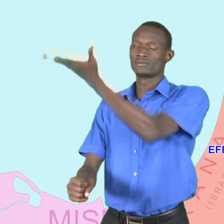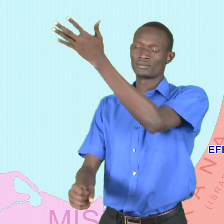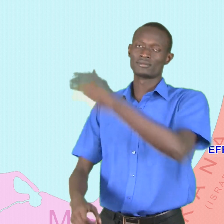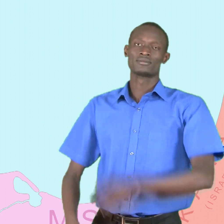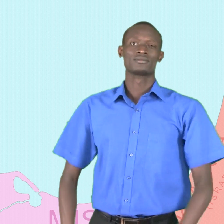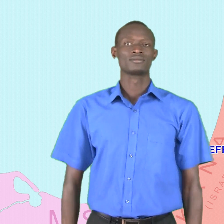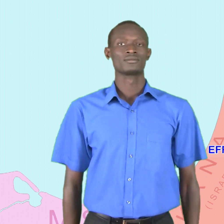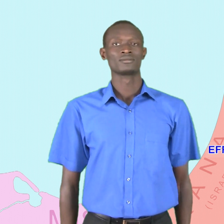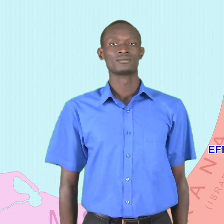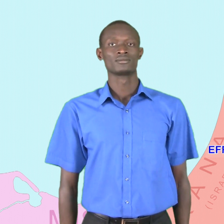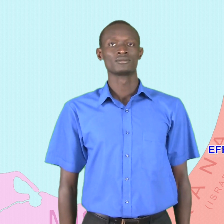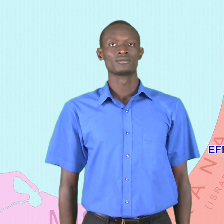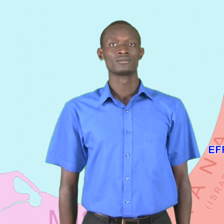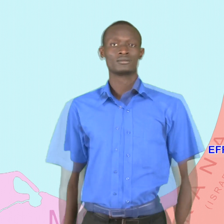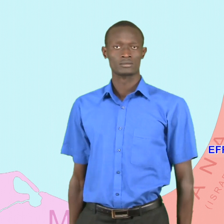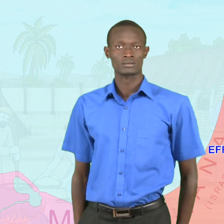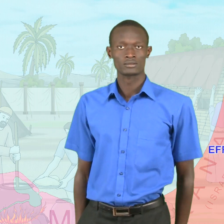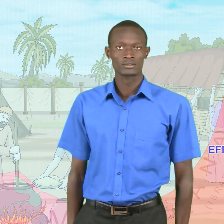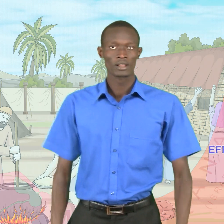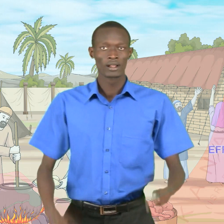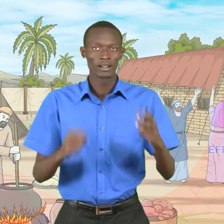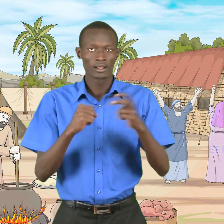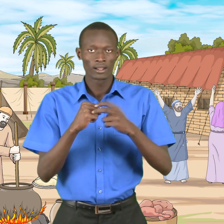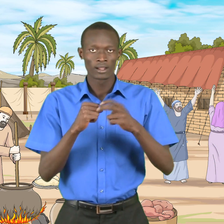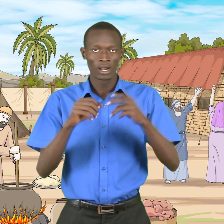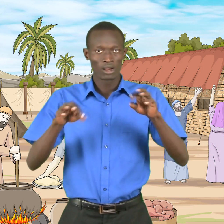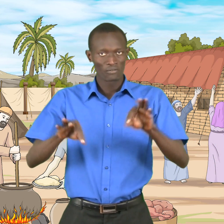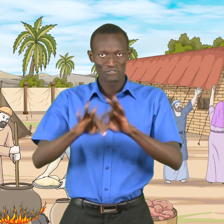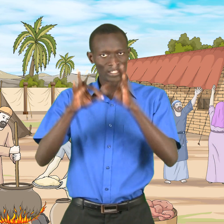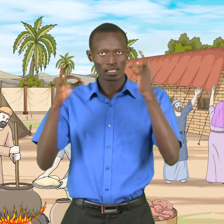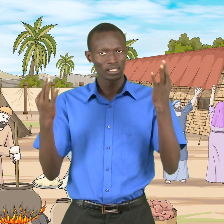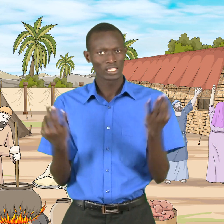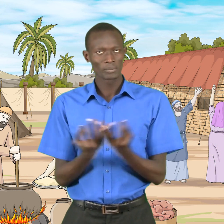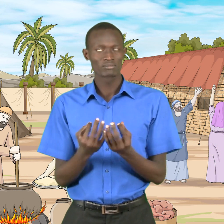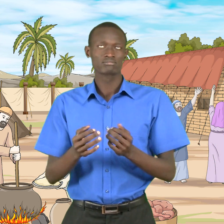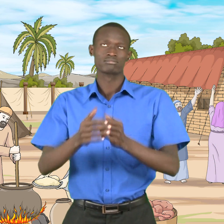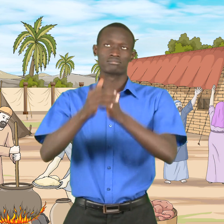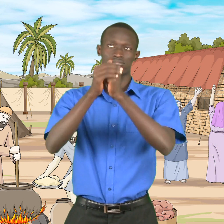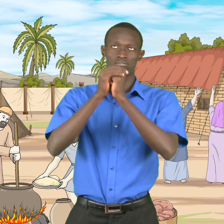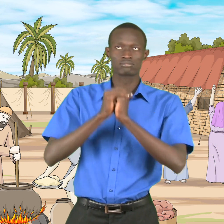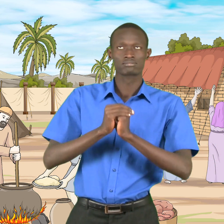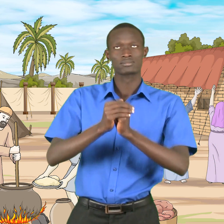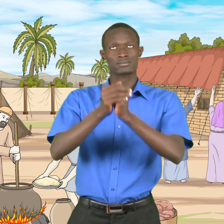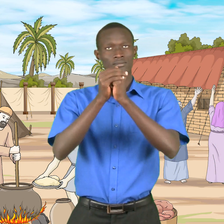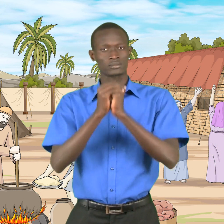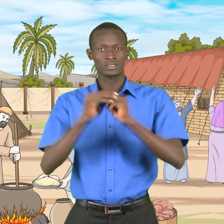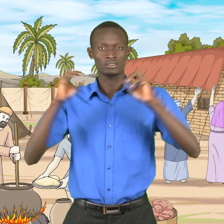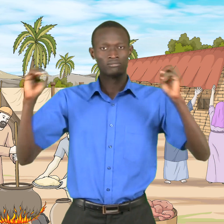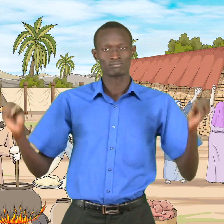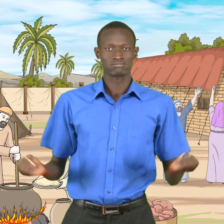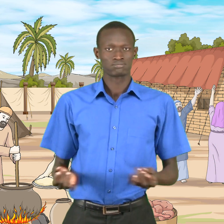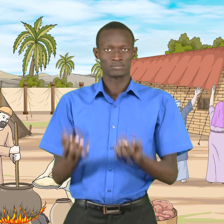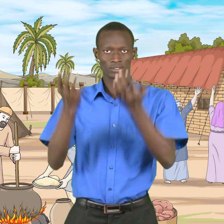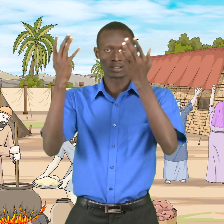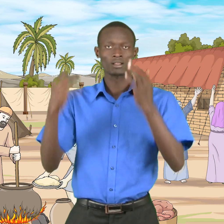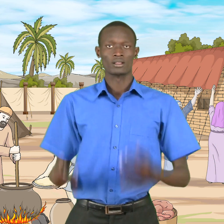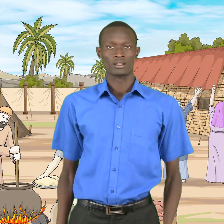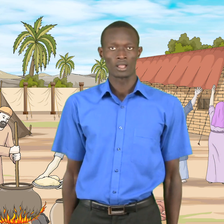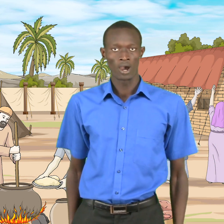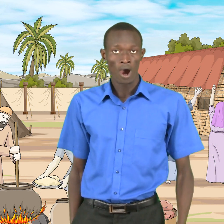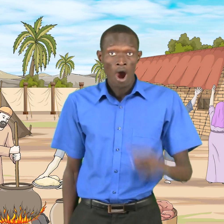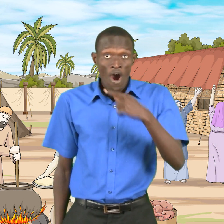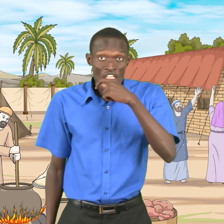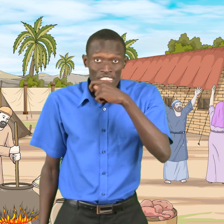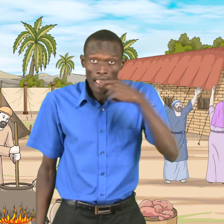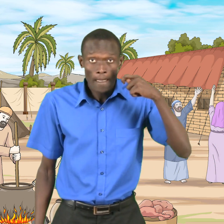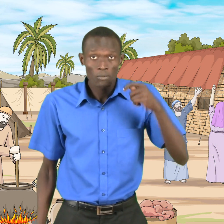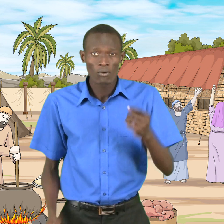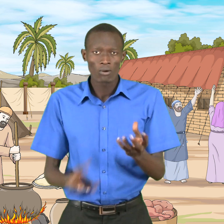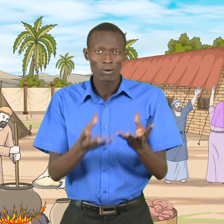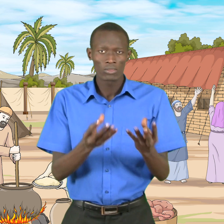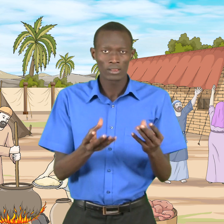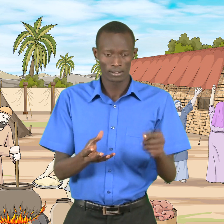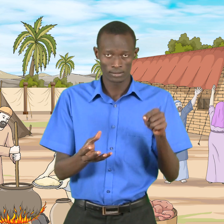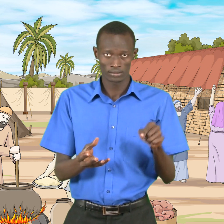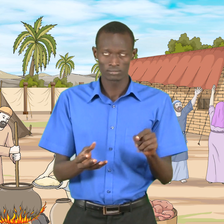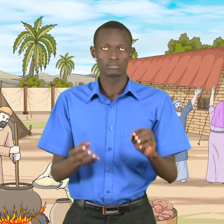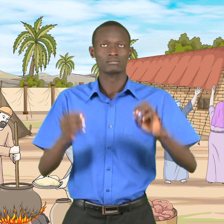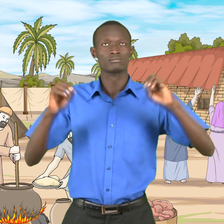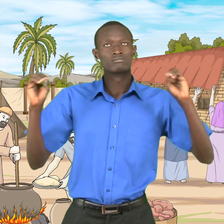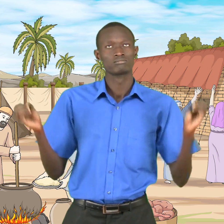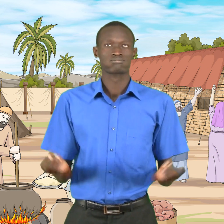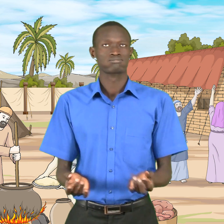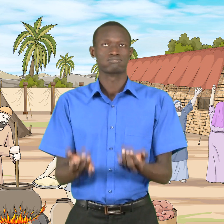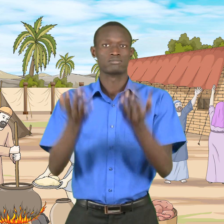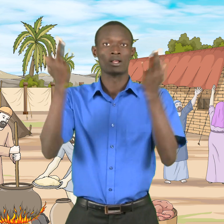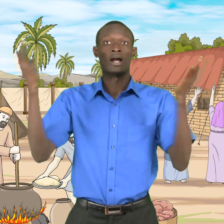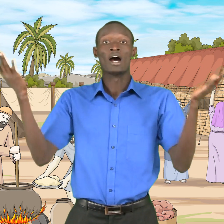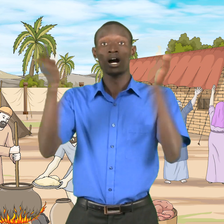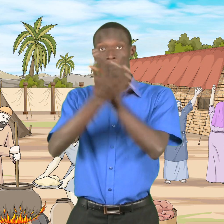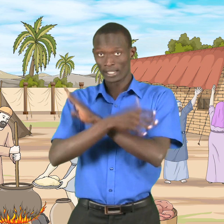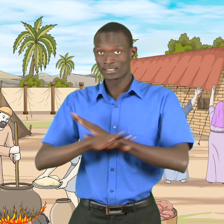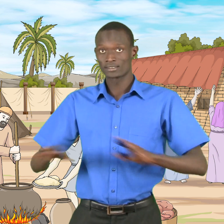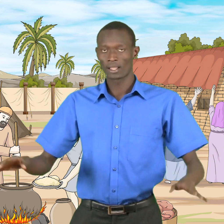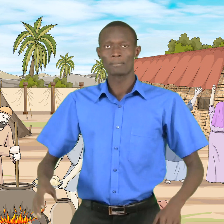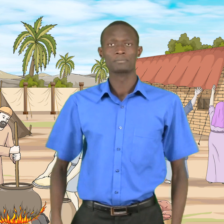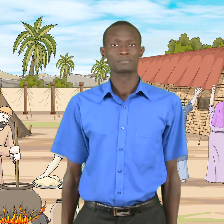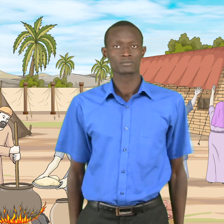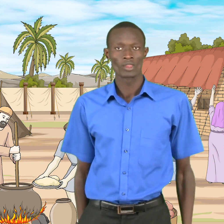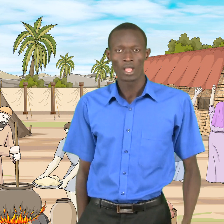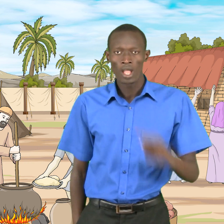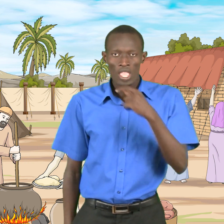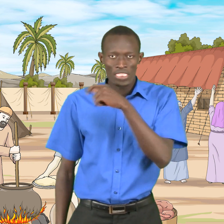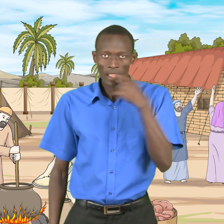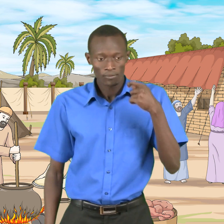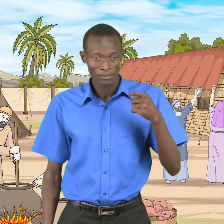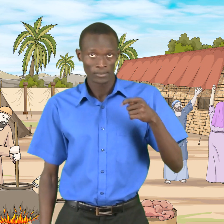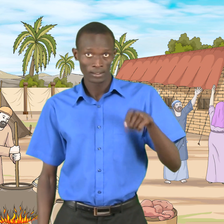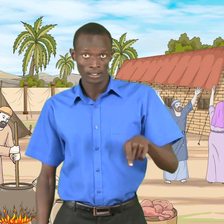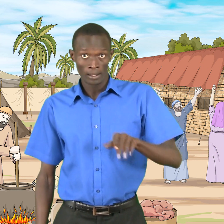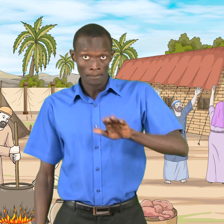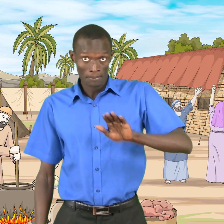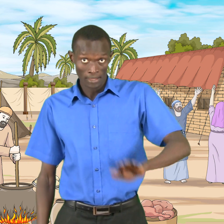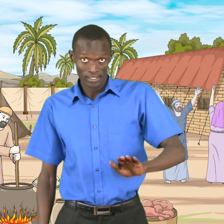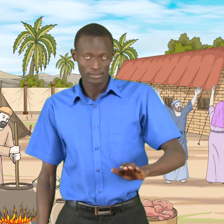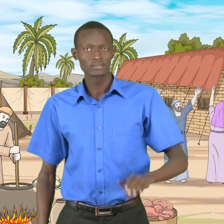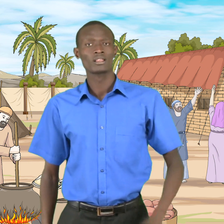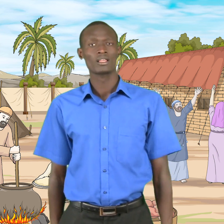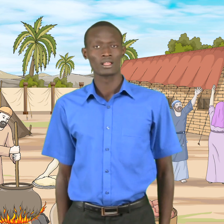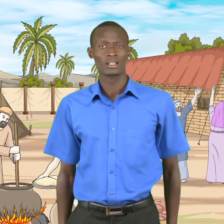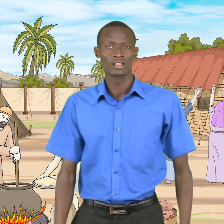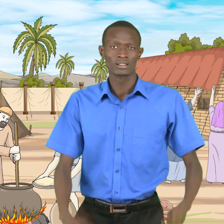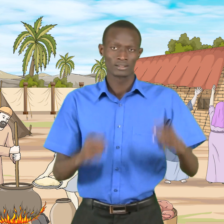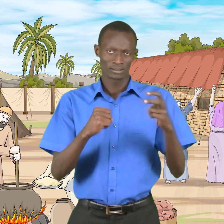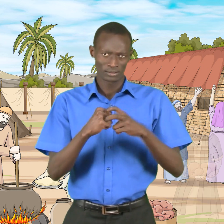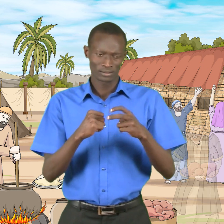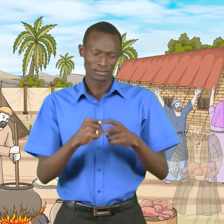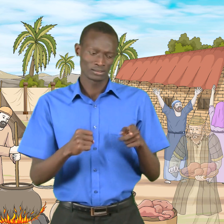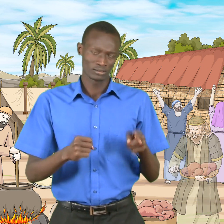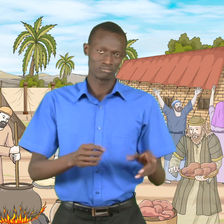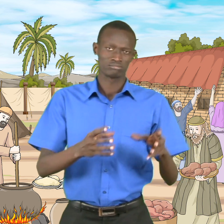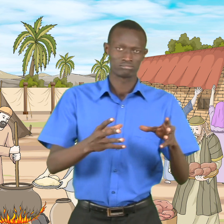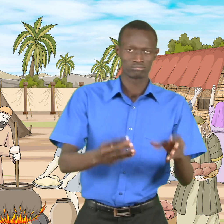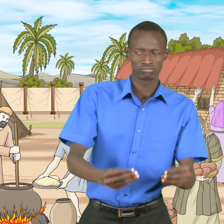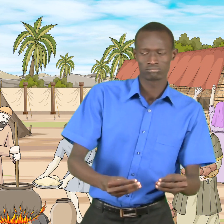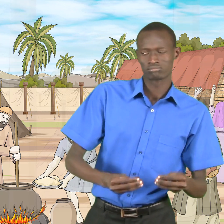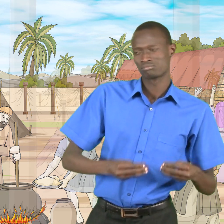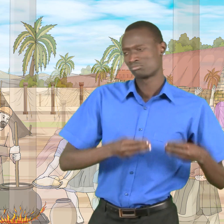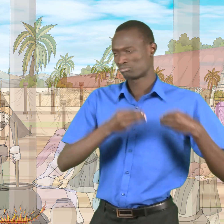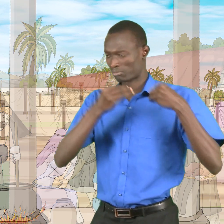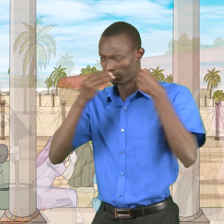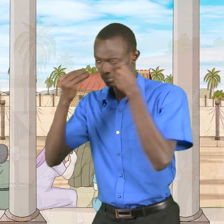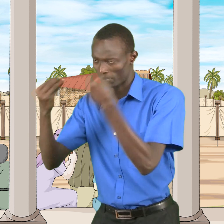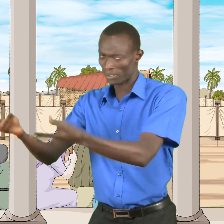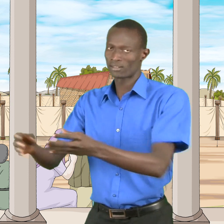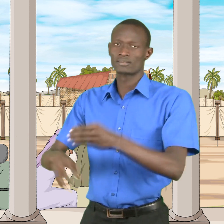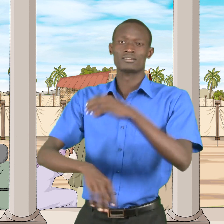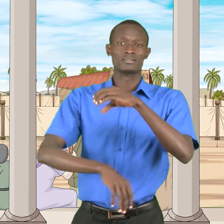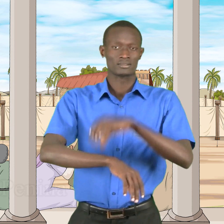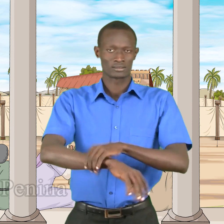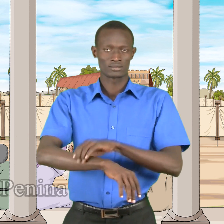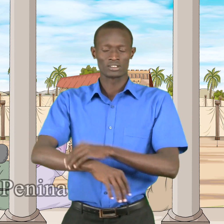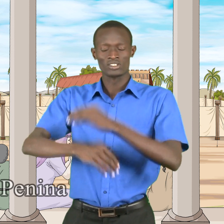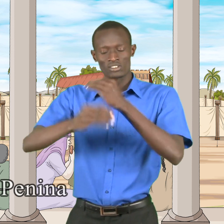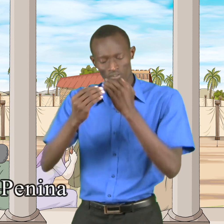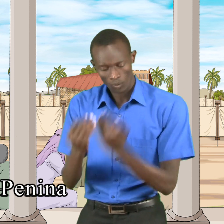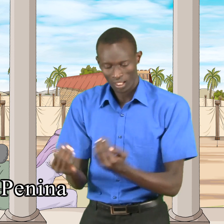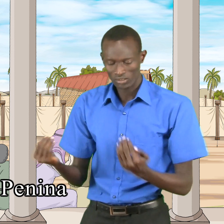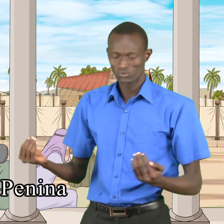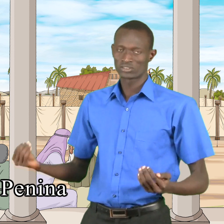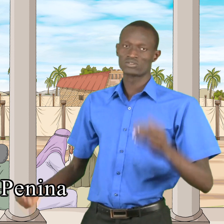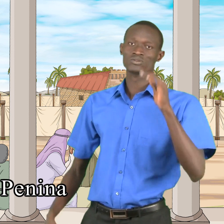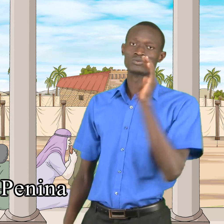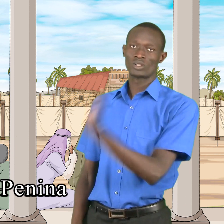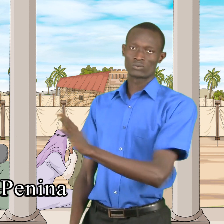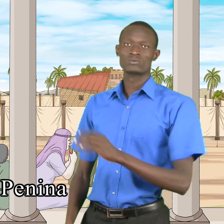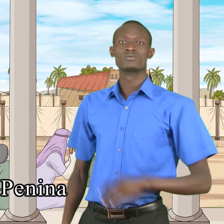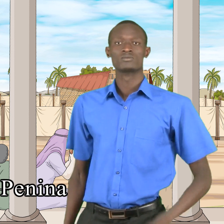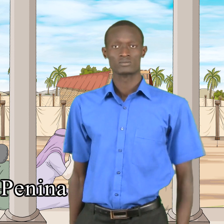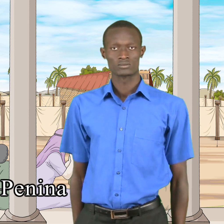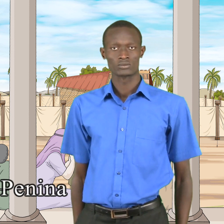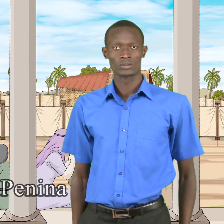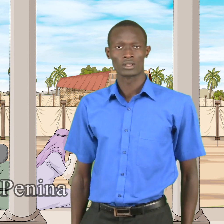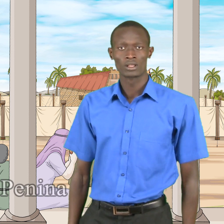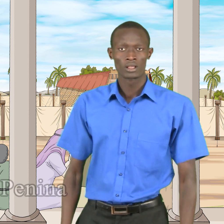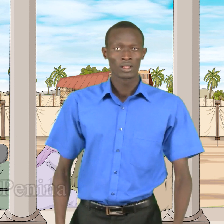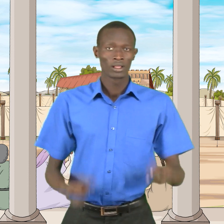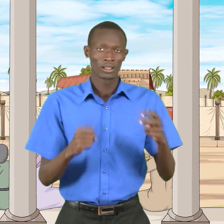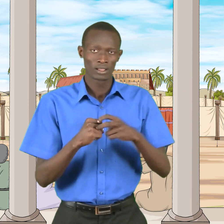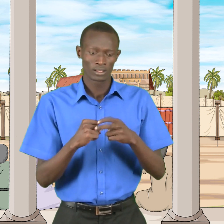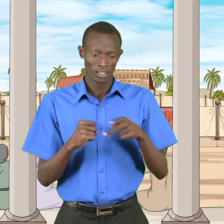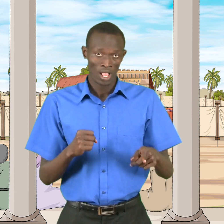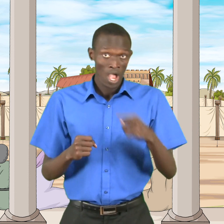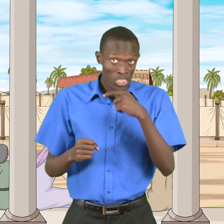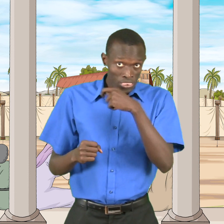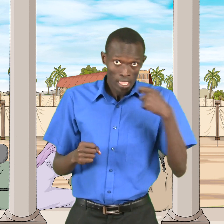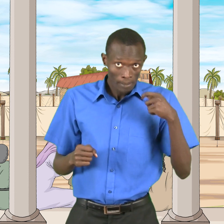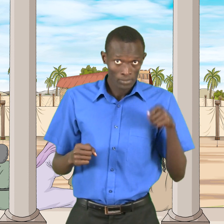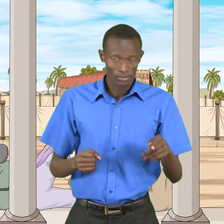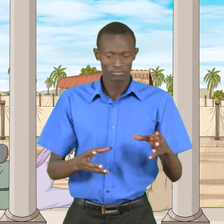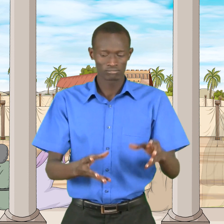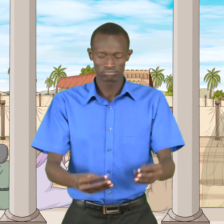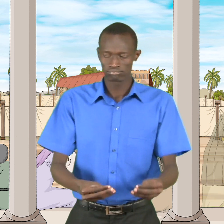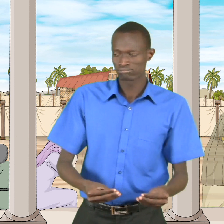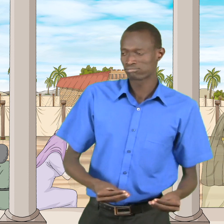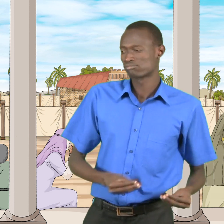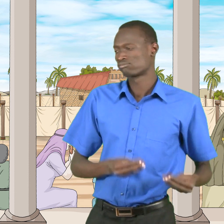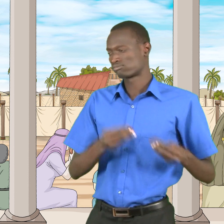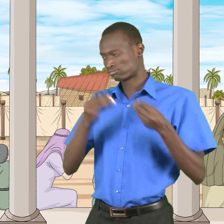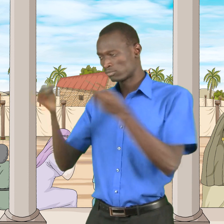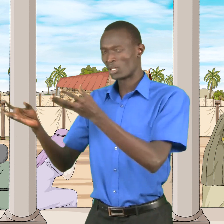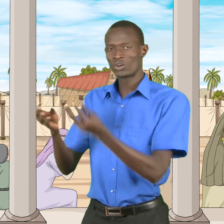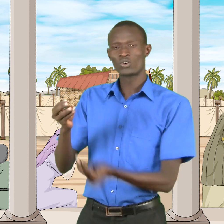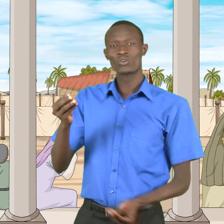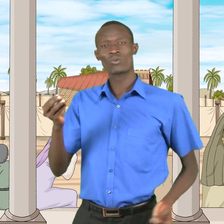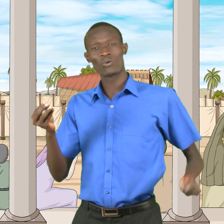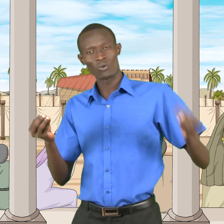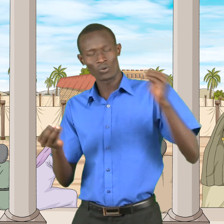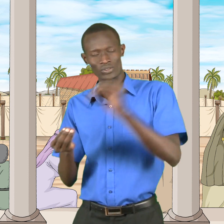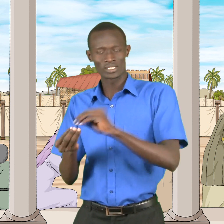And whenever the day came for Elkanah to present his sacrifice, he would give portions to his wife Peninnah and to all her sons and daughters.